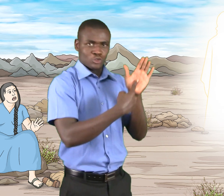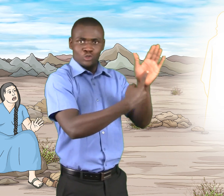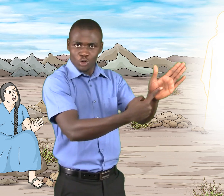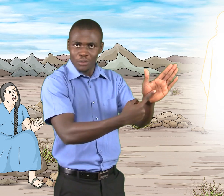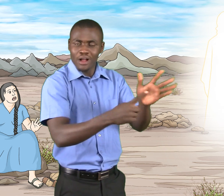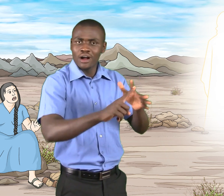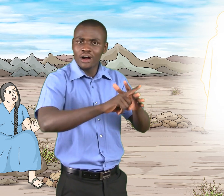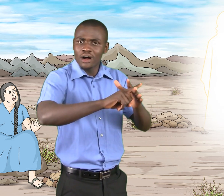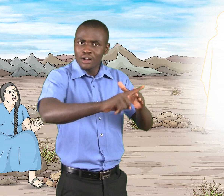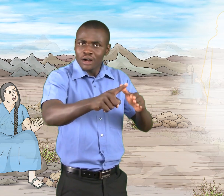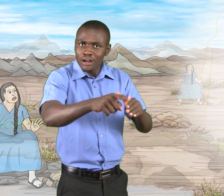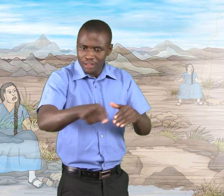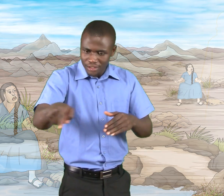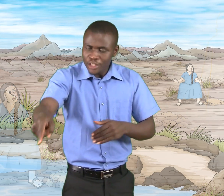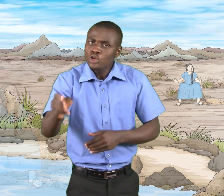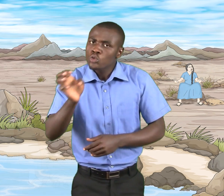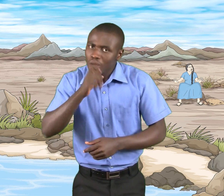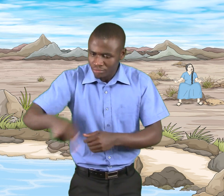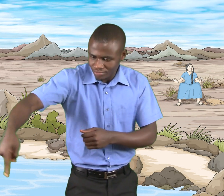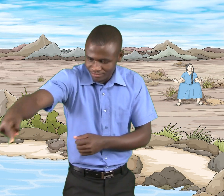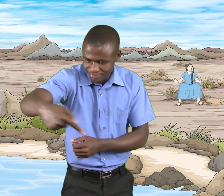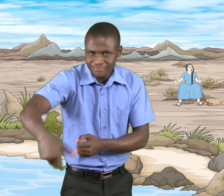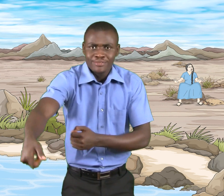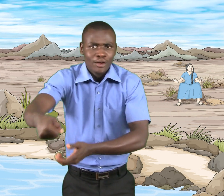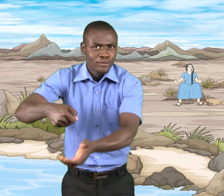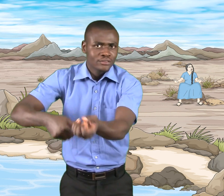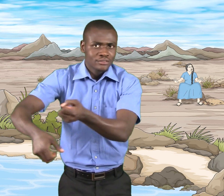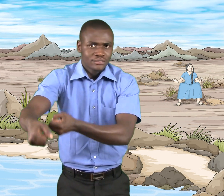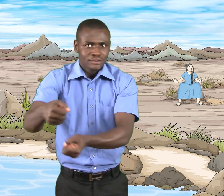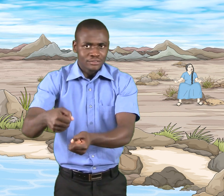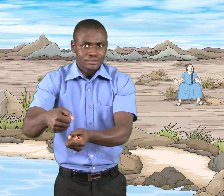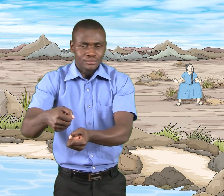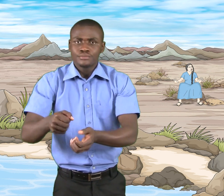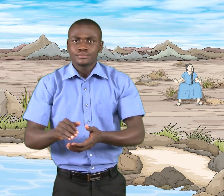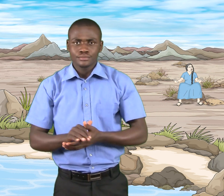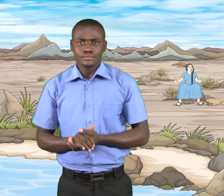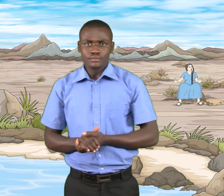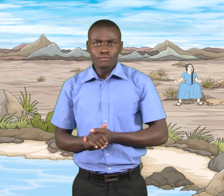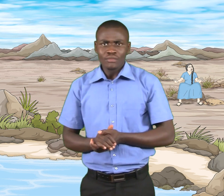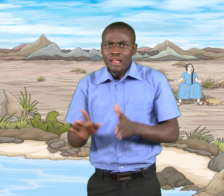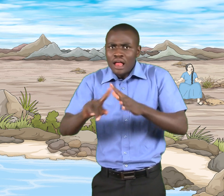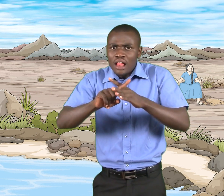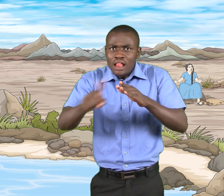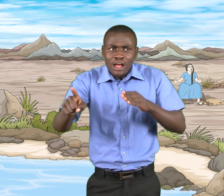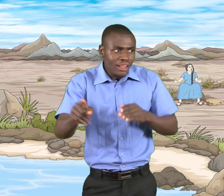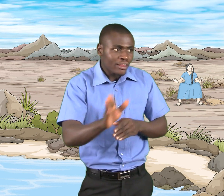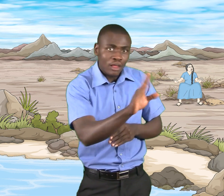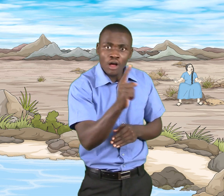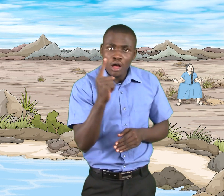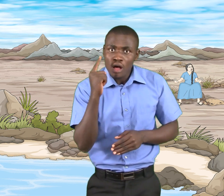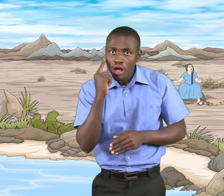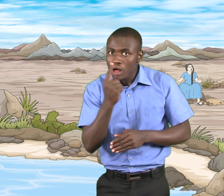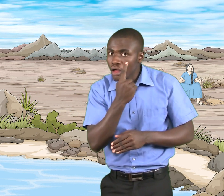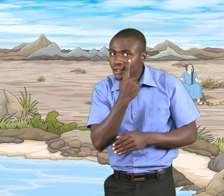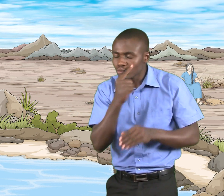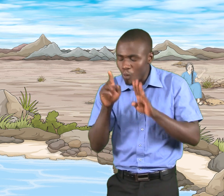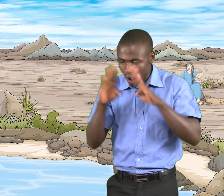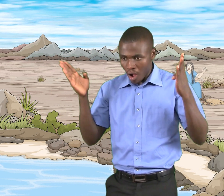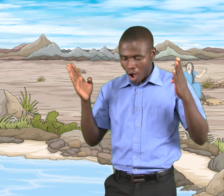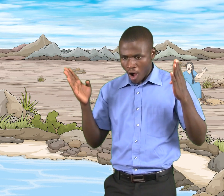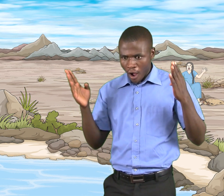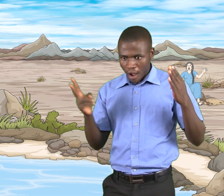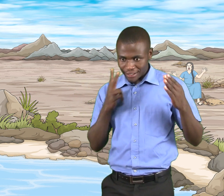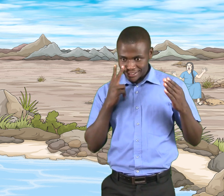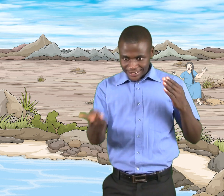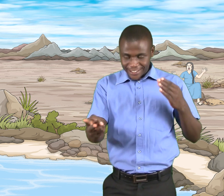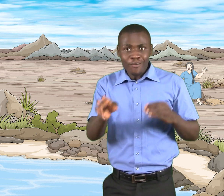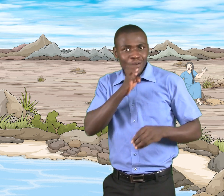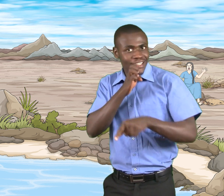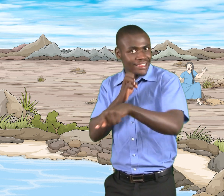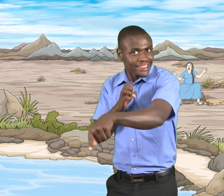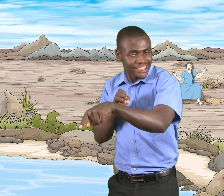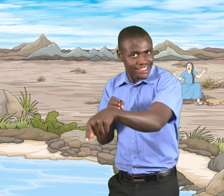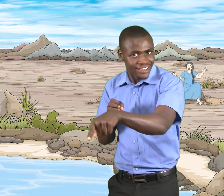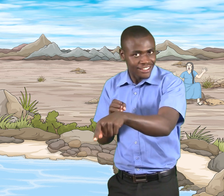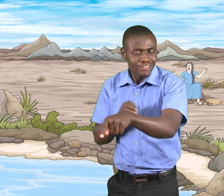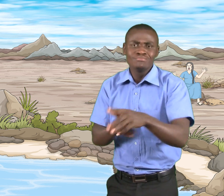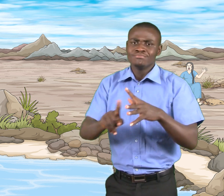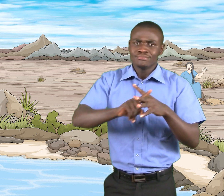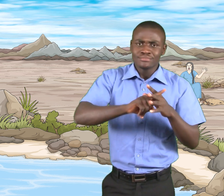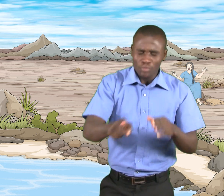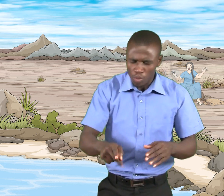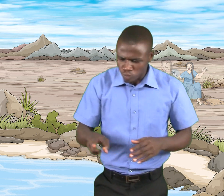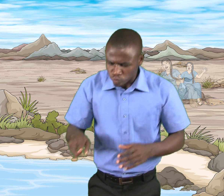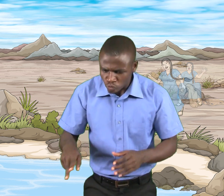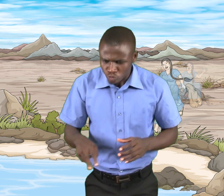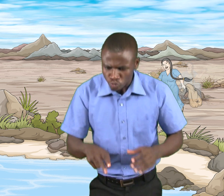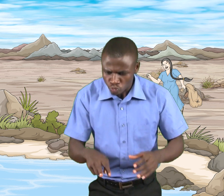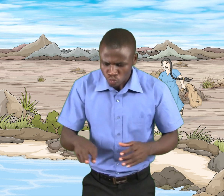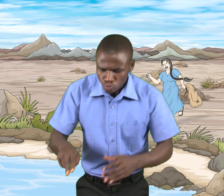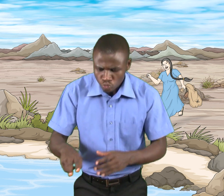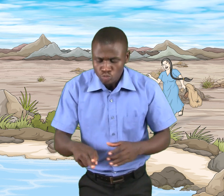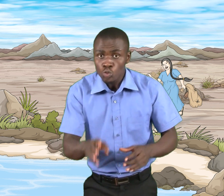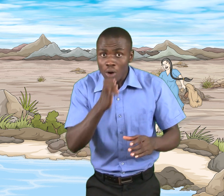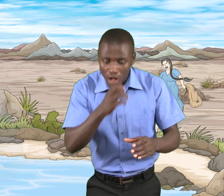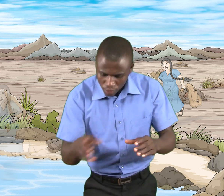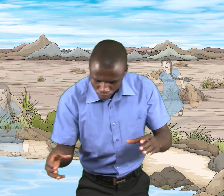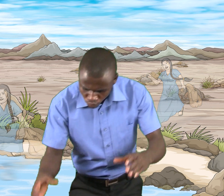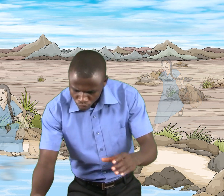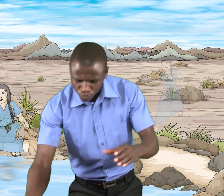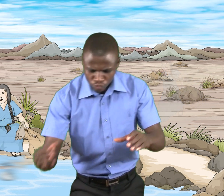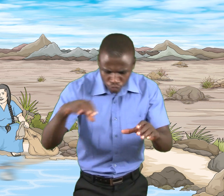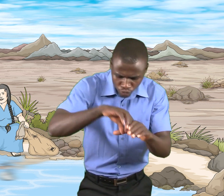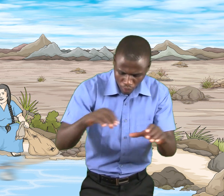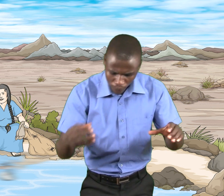Then God opened her eyes, and she saw a well of water.